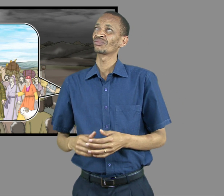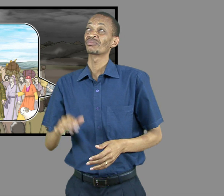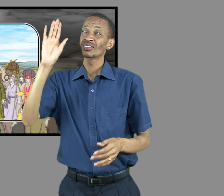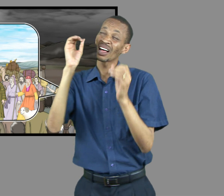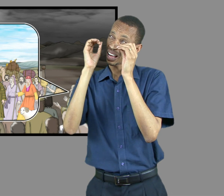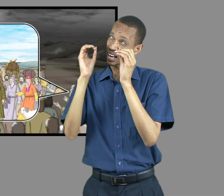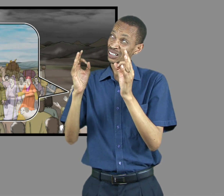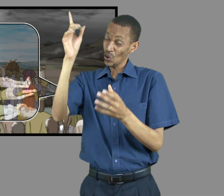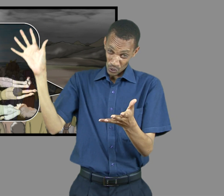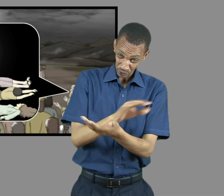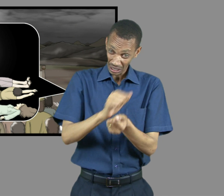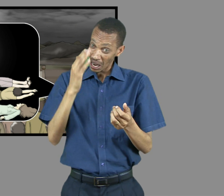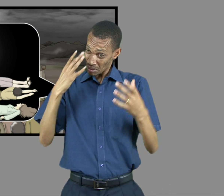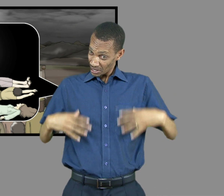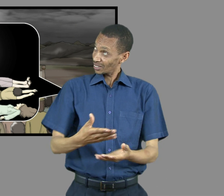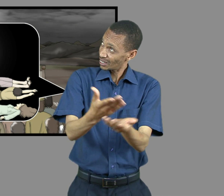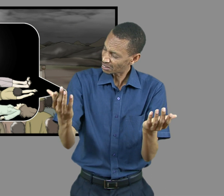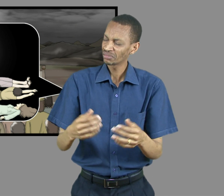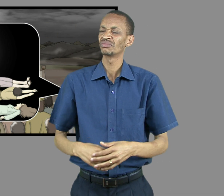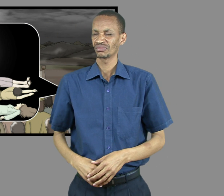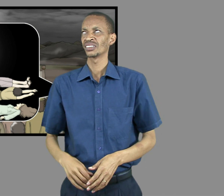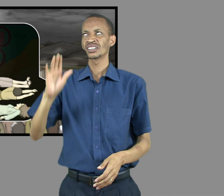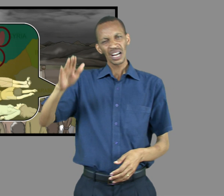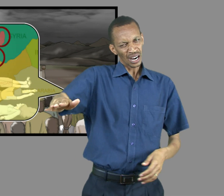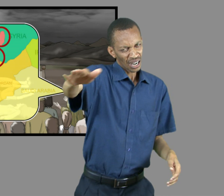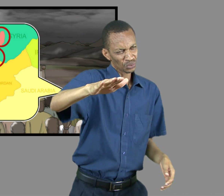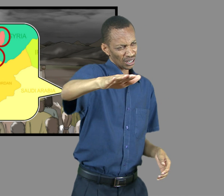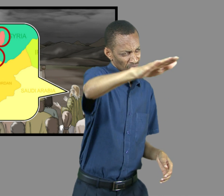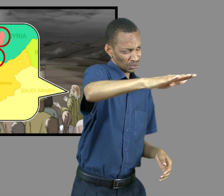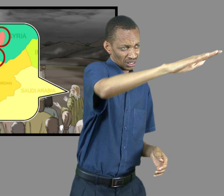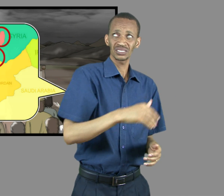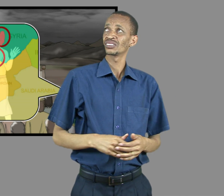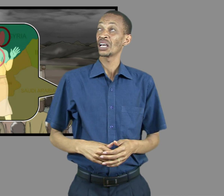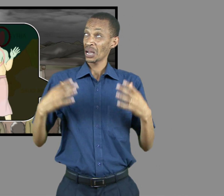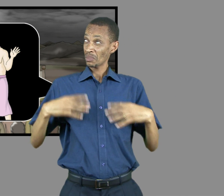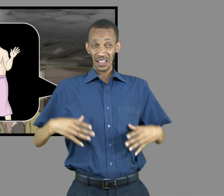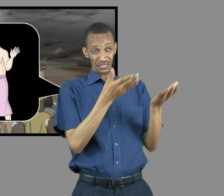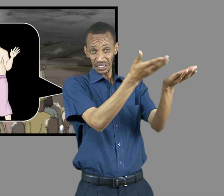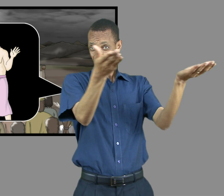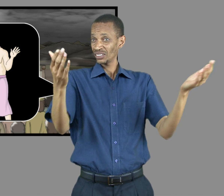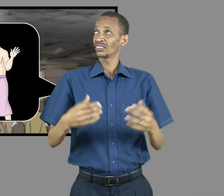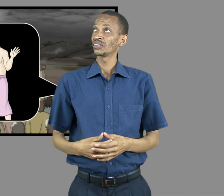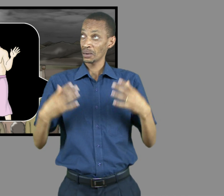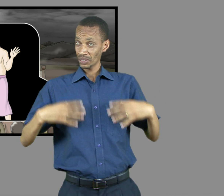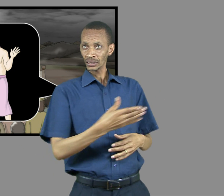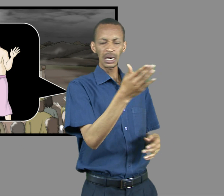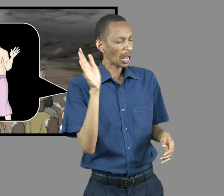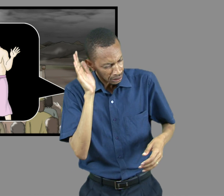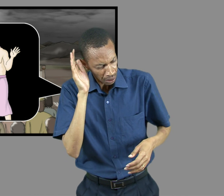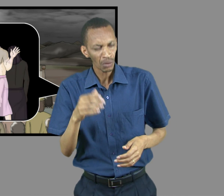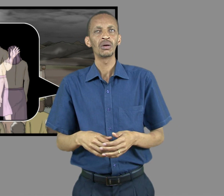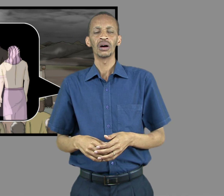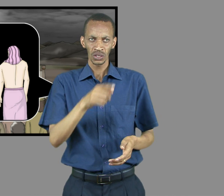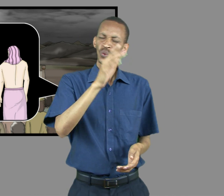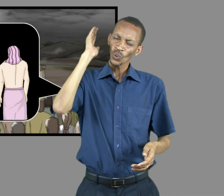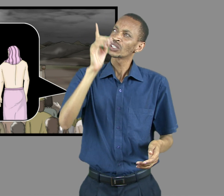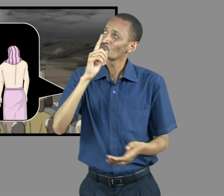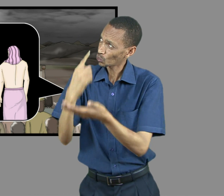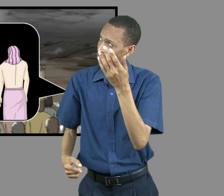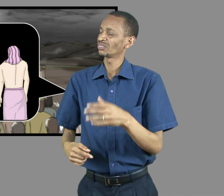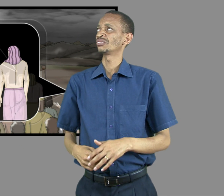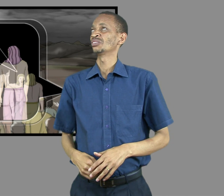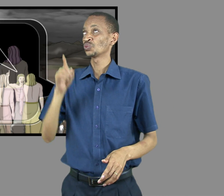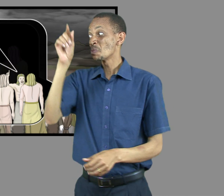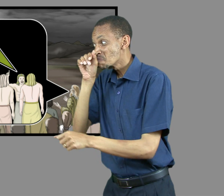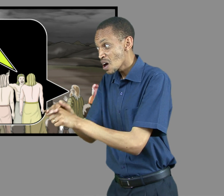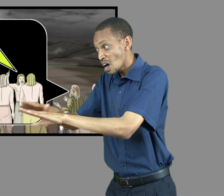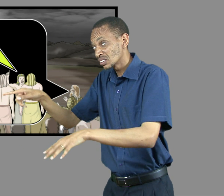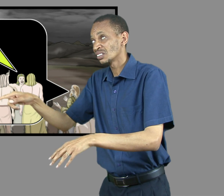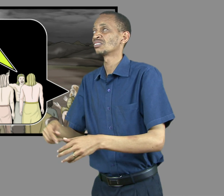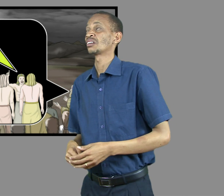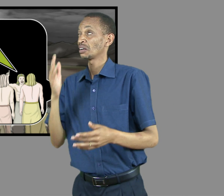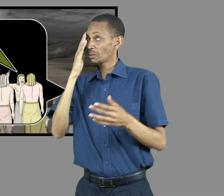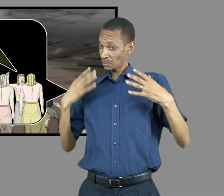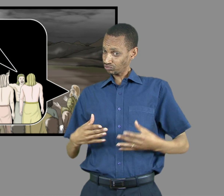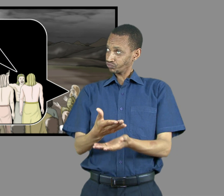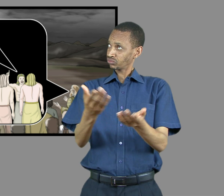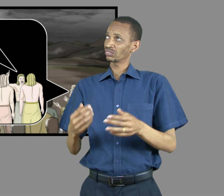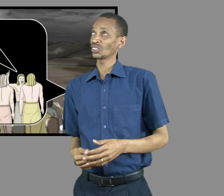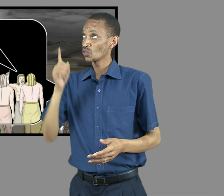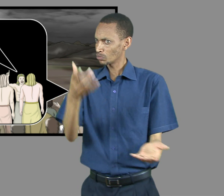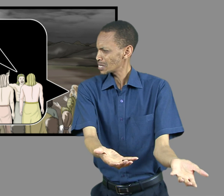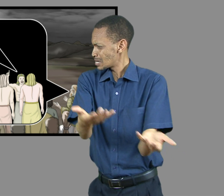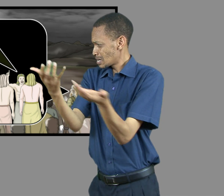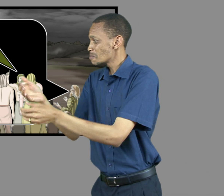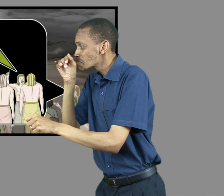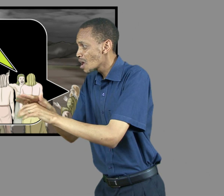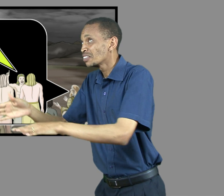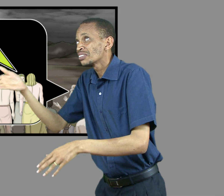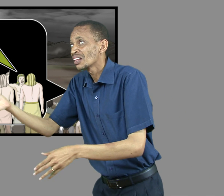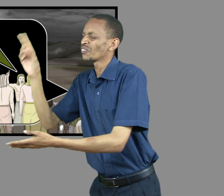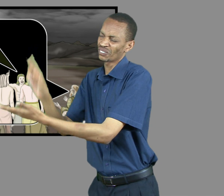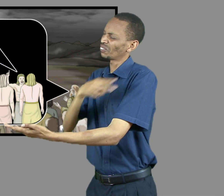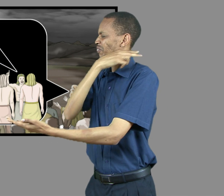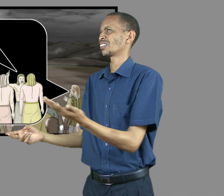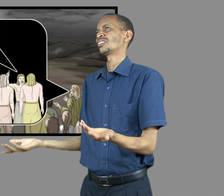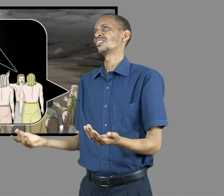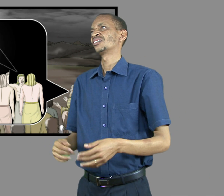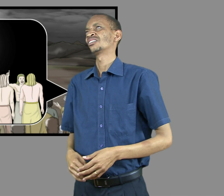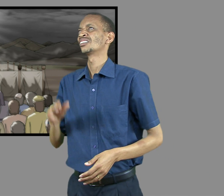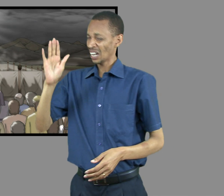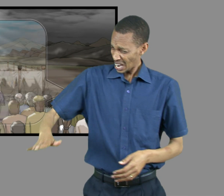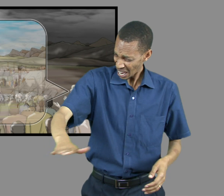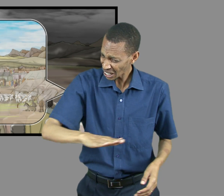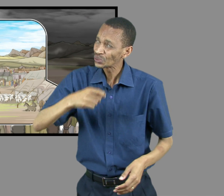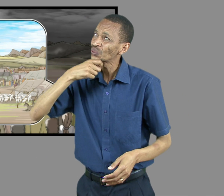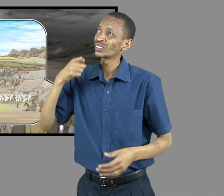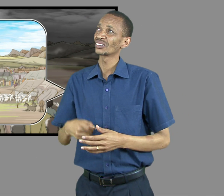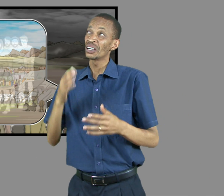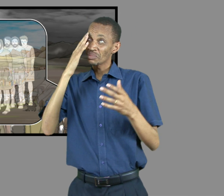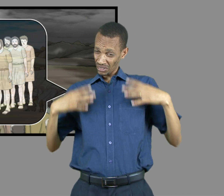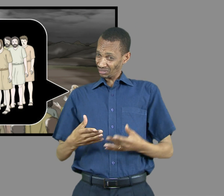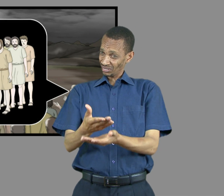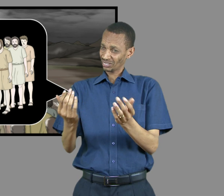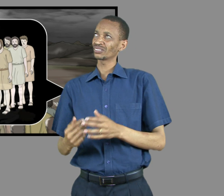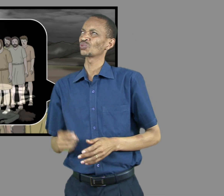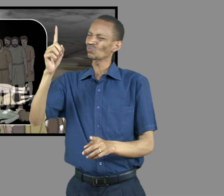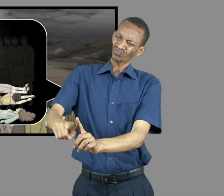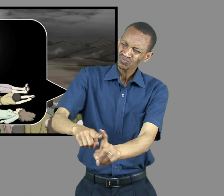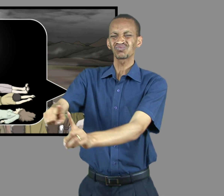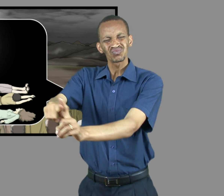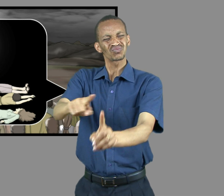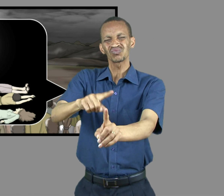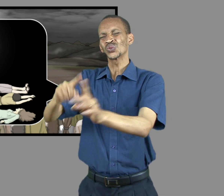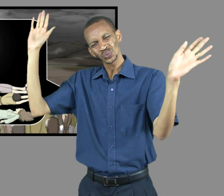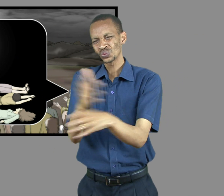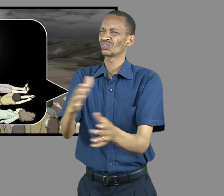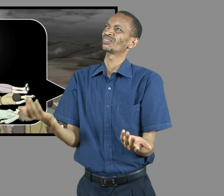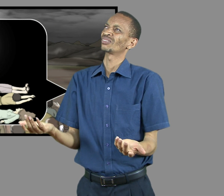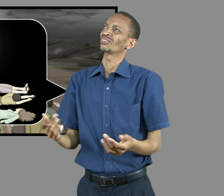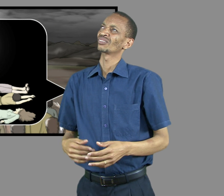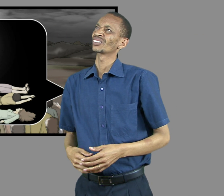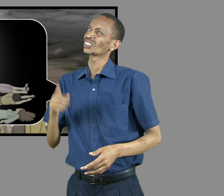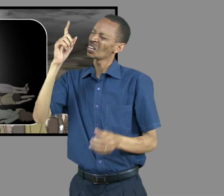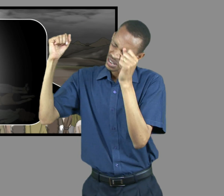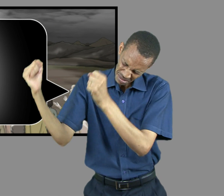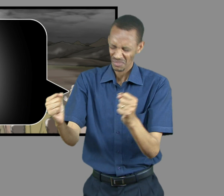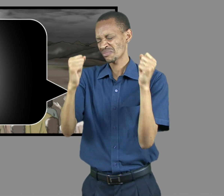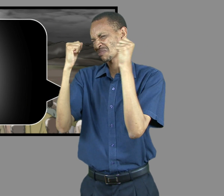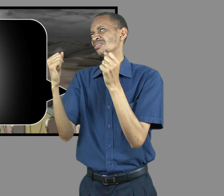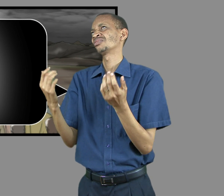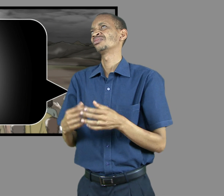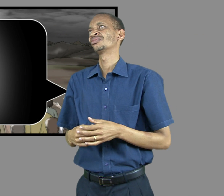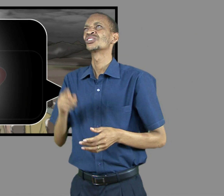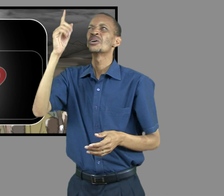If You kill this people as one man, the nations who have heard of Your fame will say, ‘Because the LORD was unable to bring this people into the land He swore to give them, He has slaughtered them in the wilderness.’